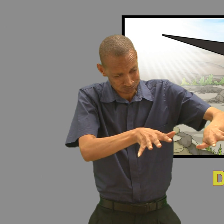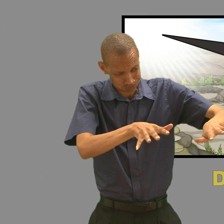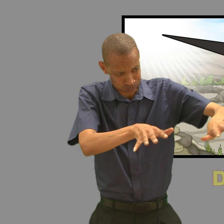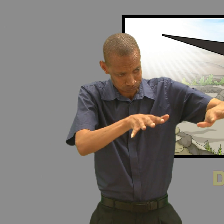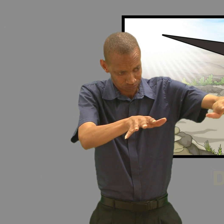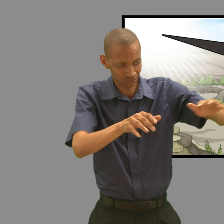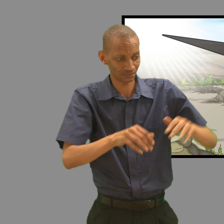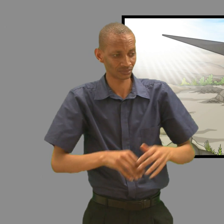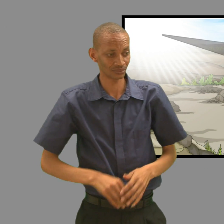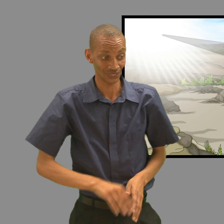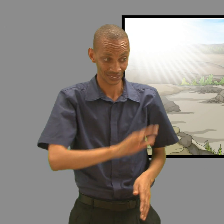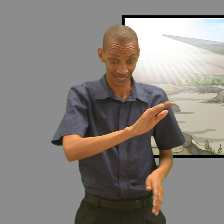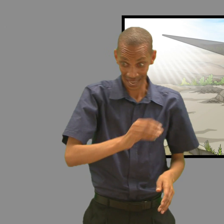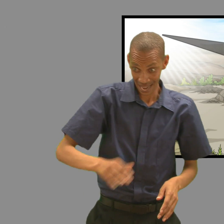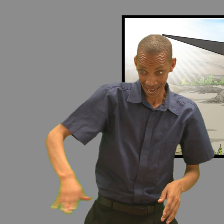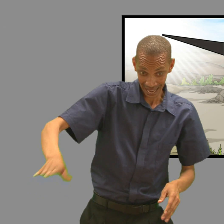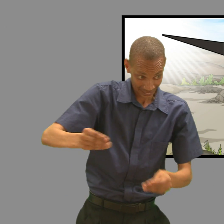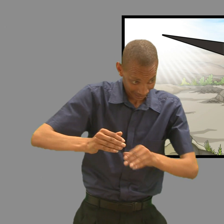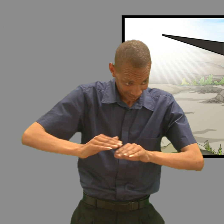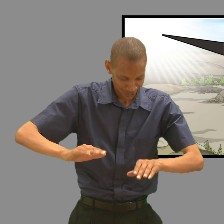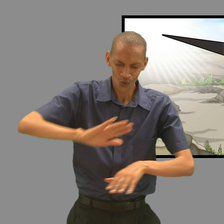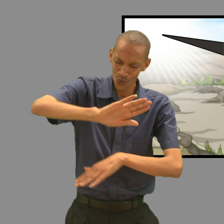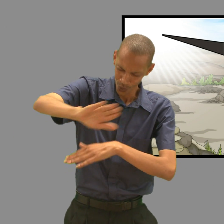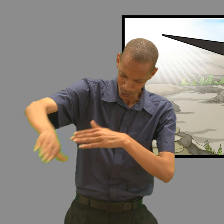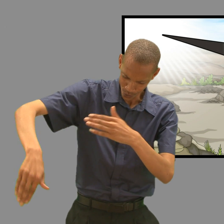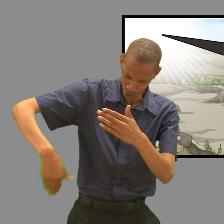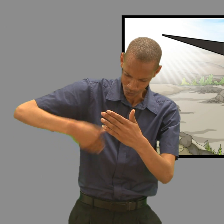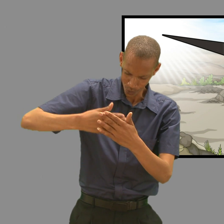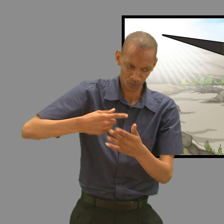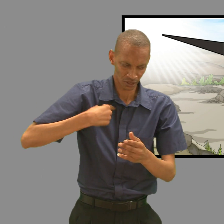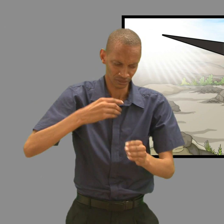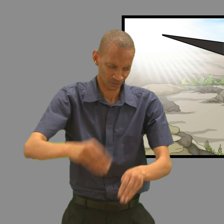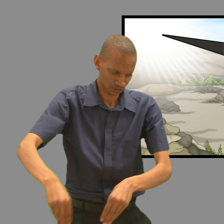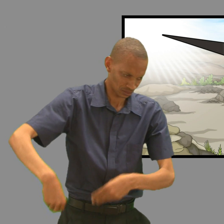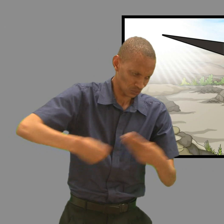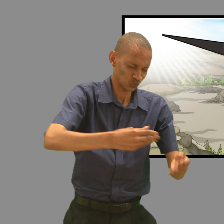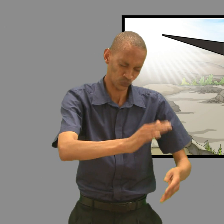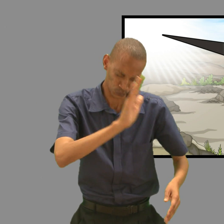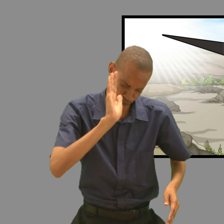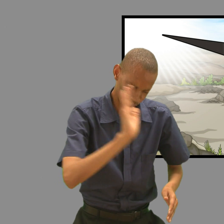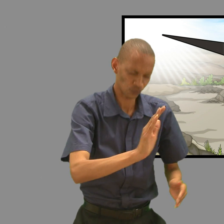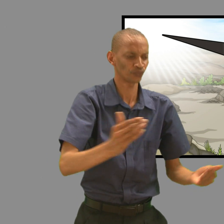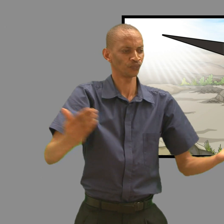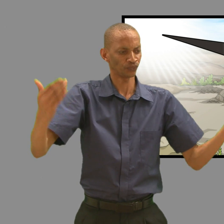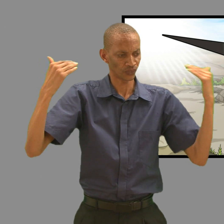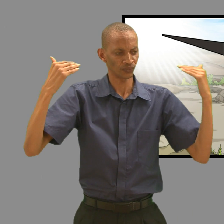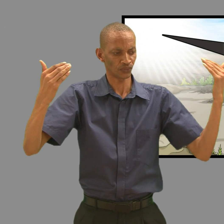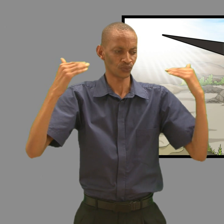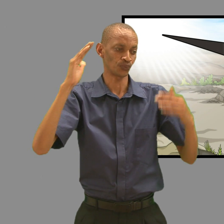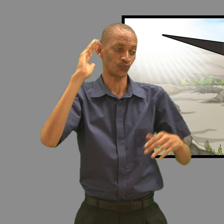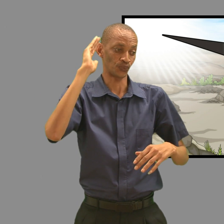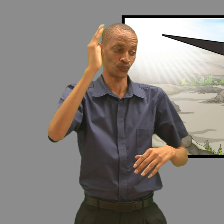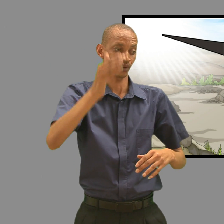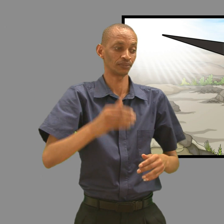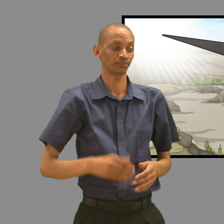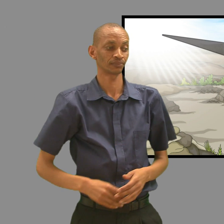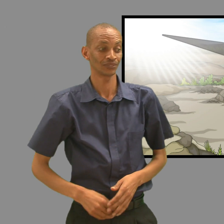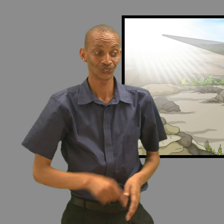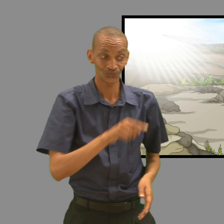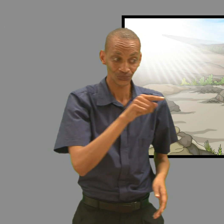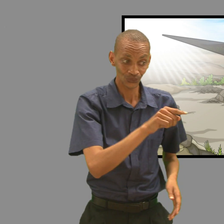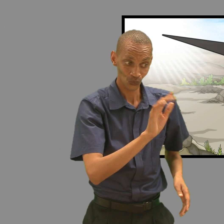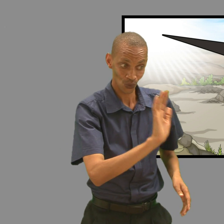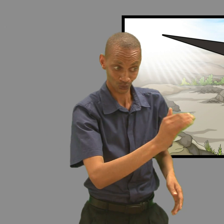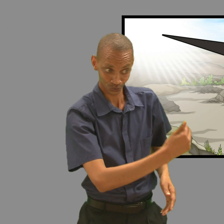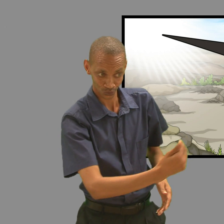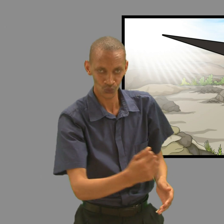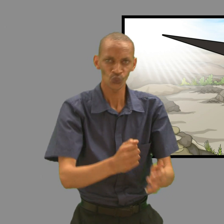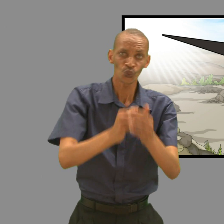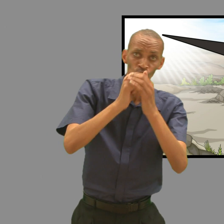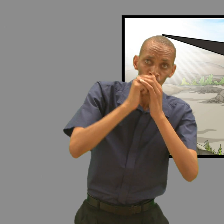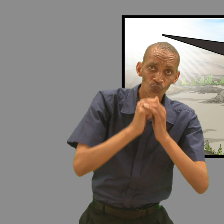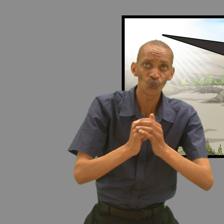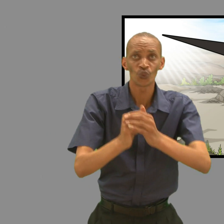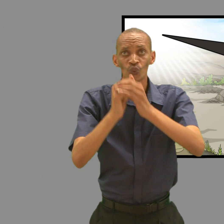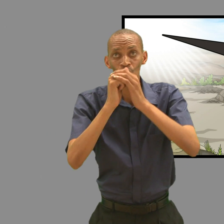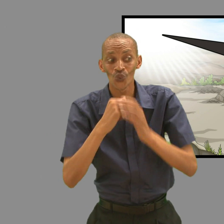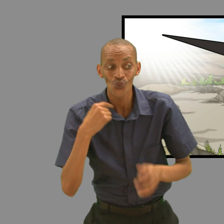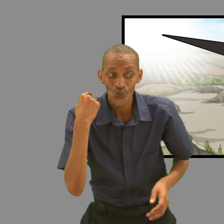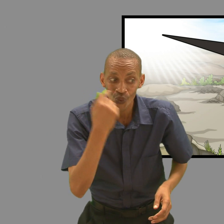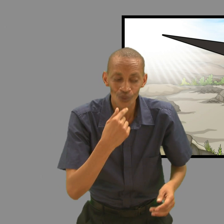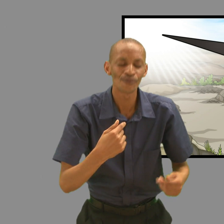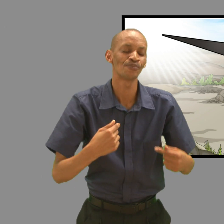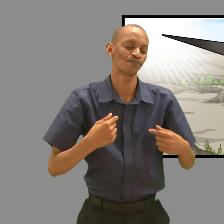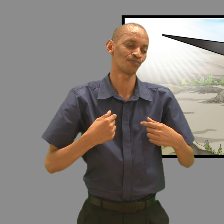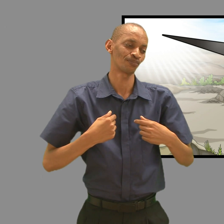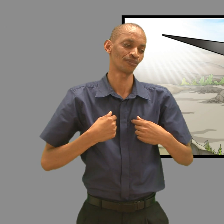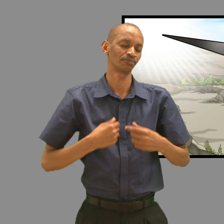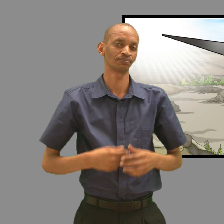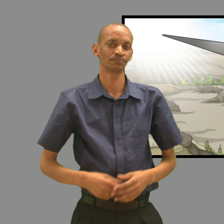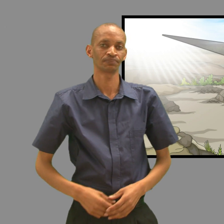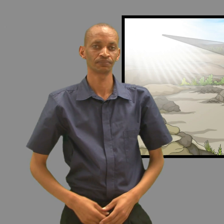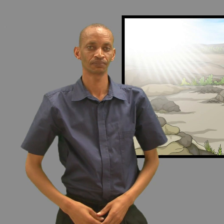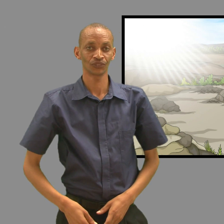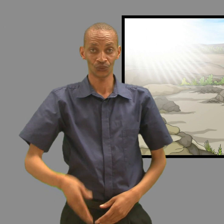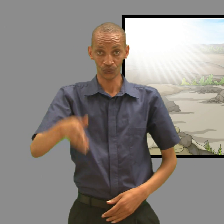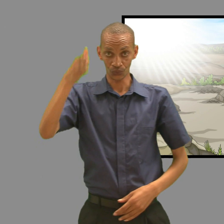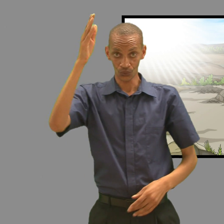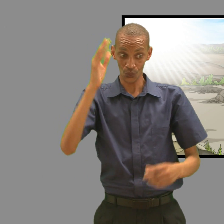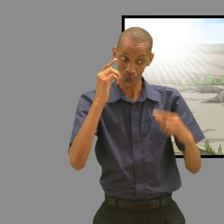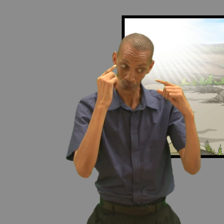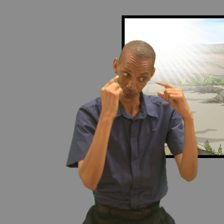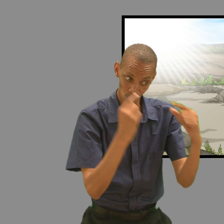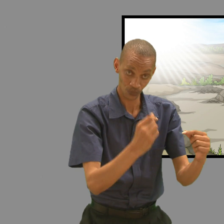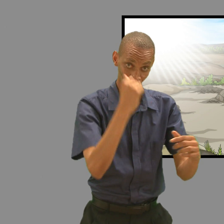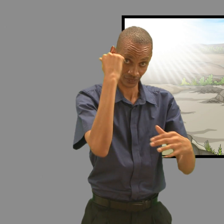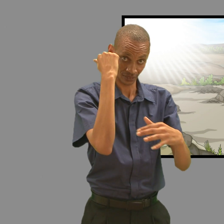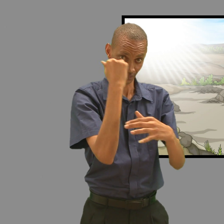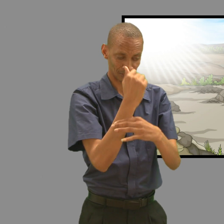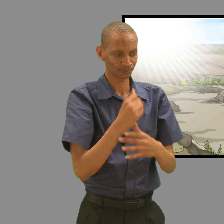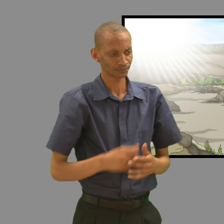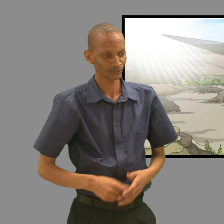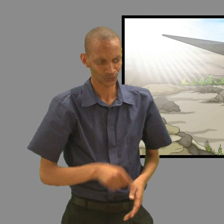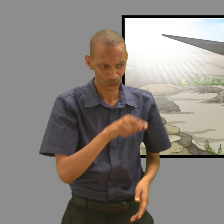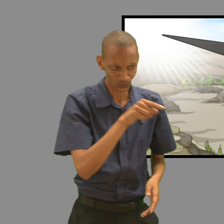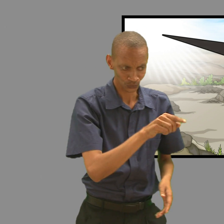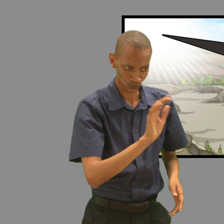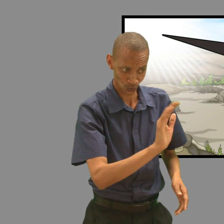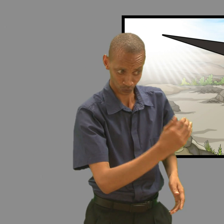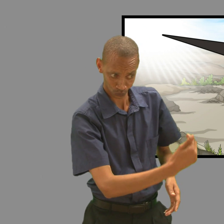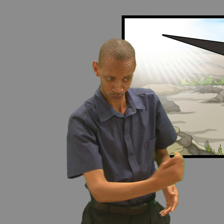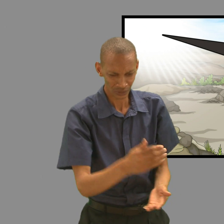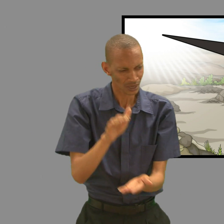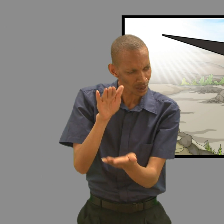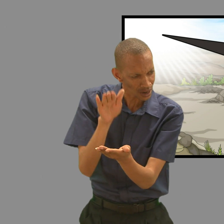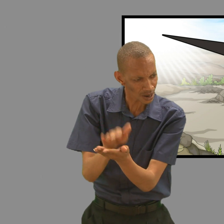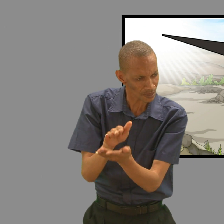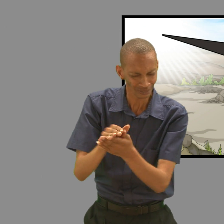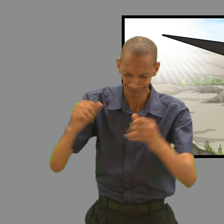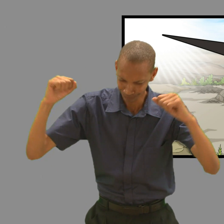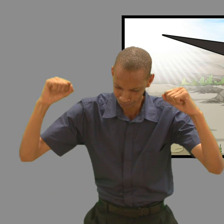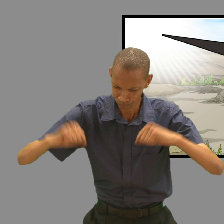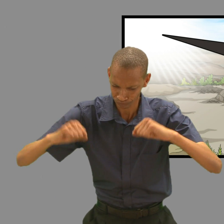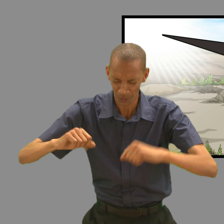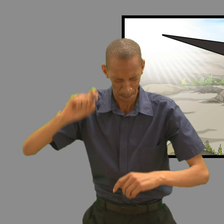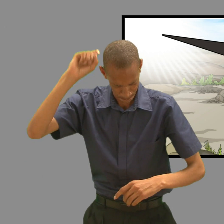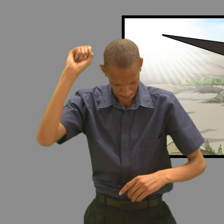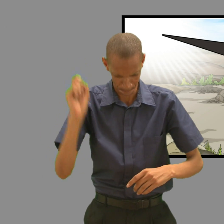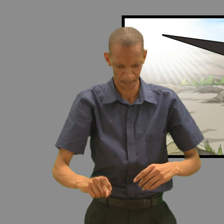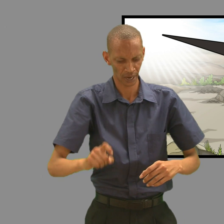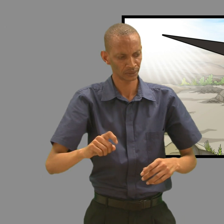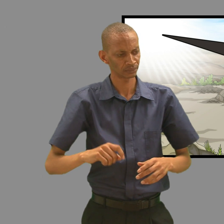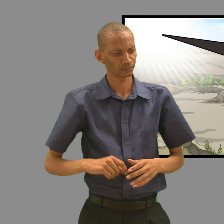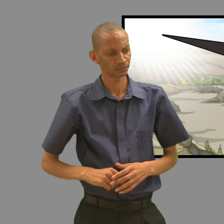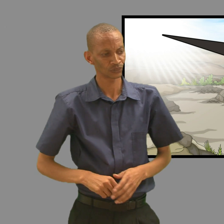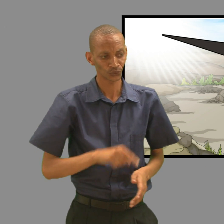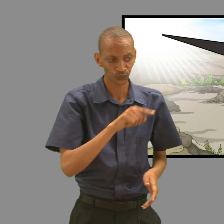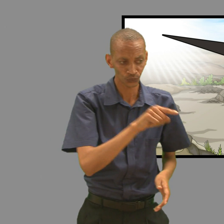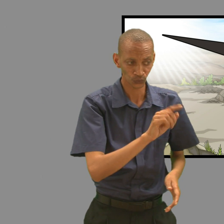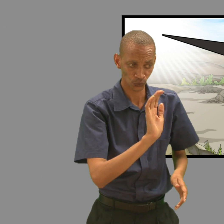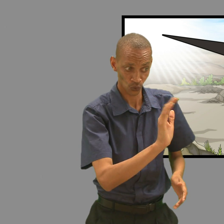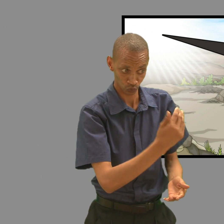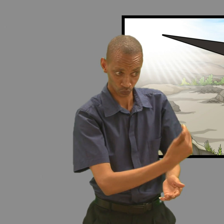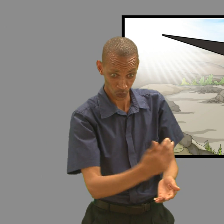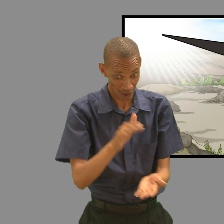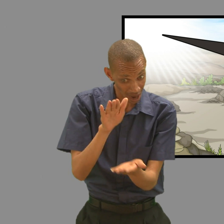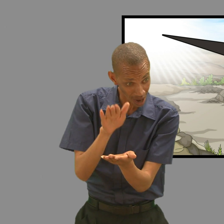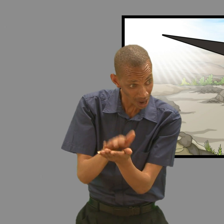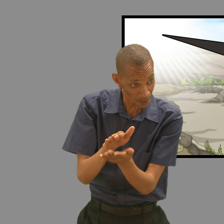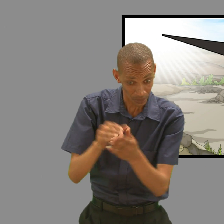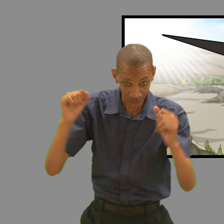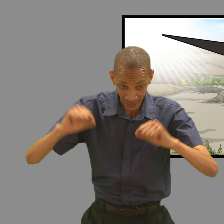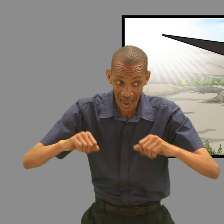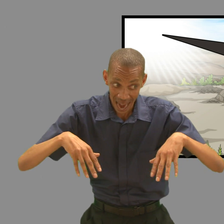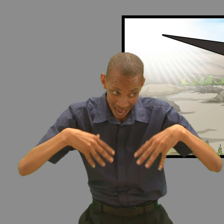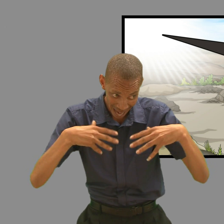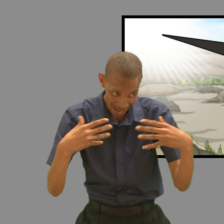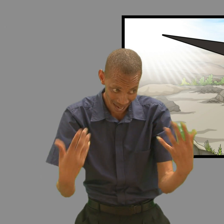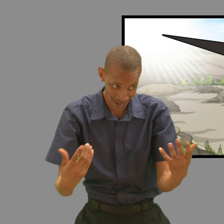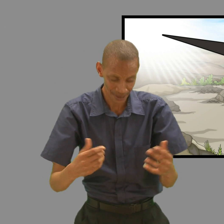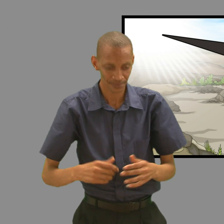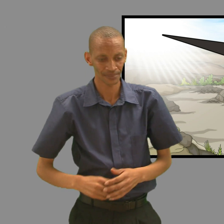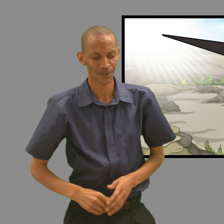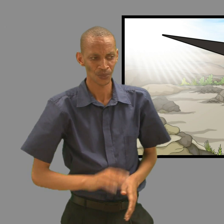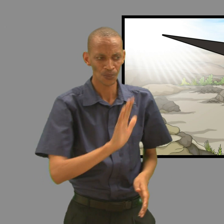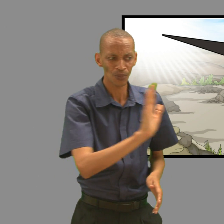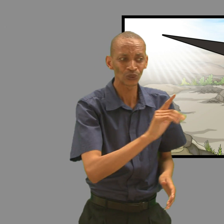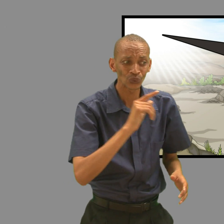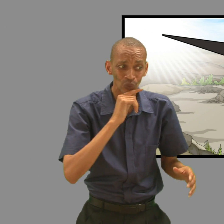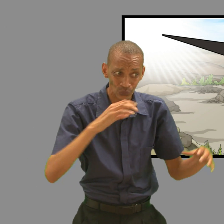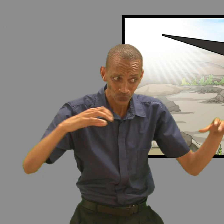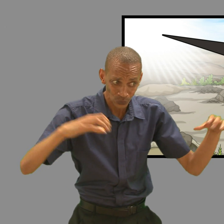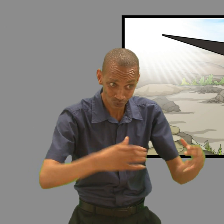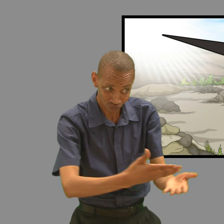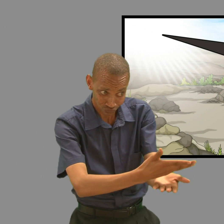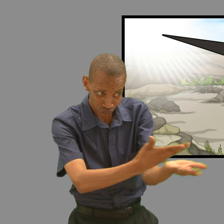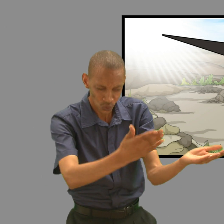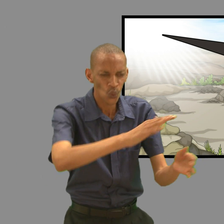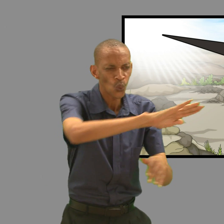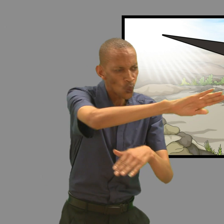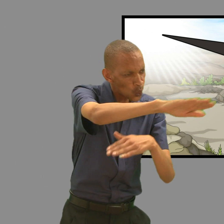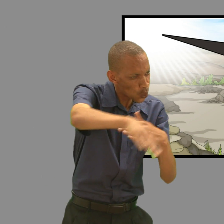and I will be their God.” God also said to Abraham, “You must keep My covenant—you and your descendants in the generations after you.